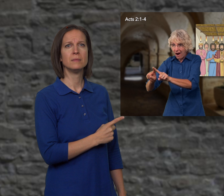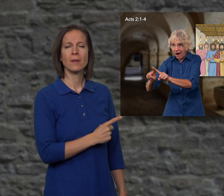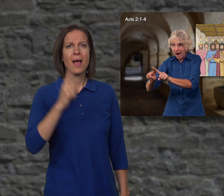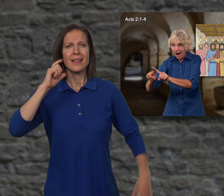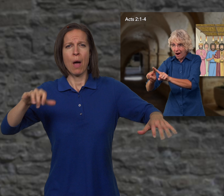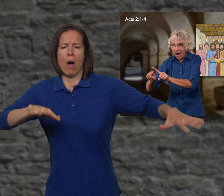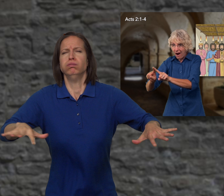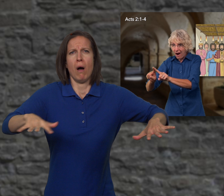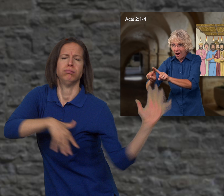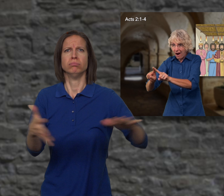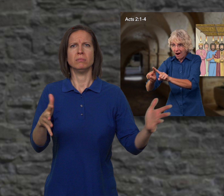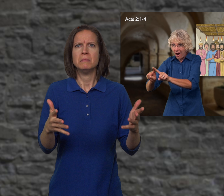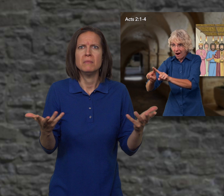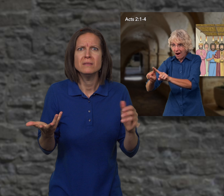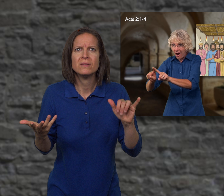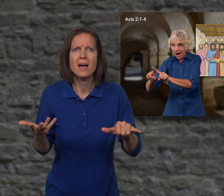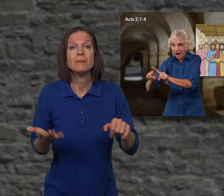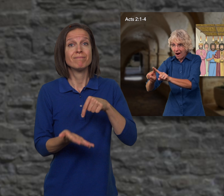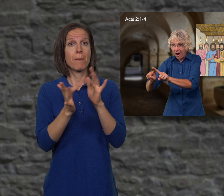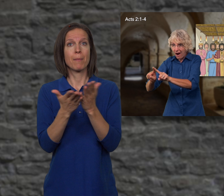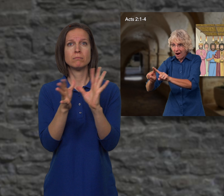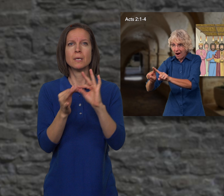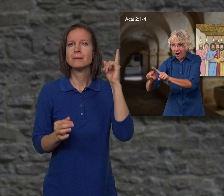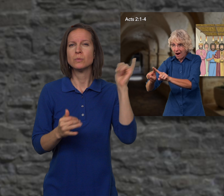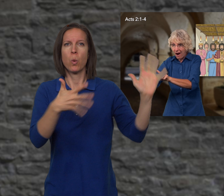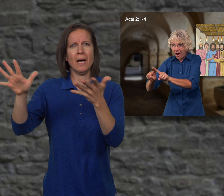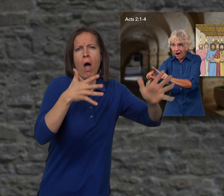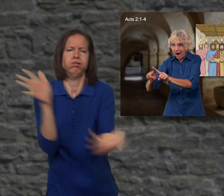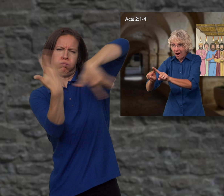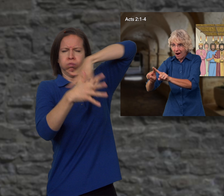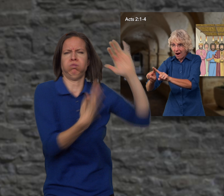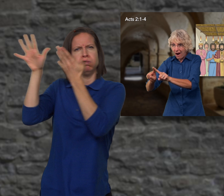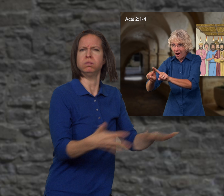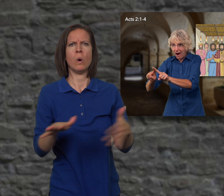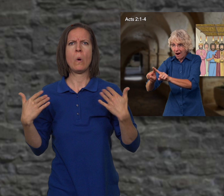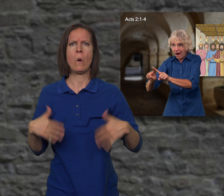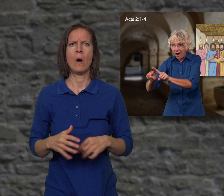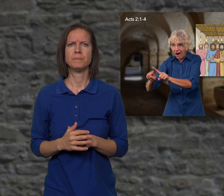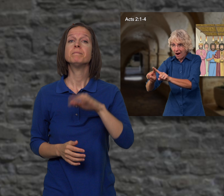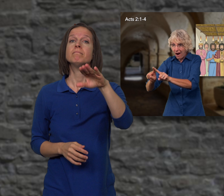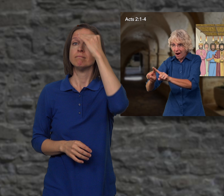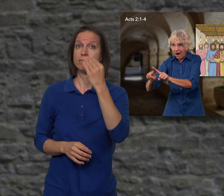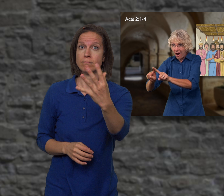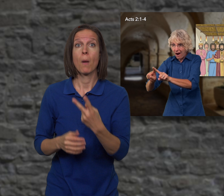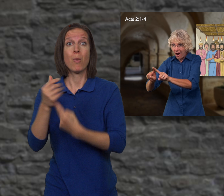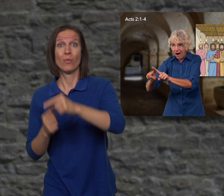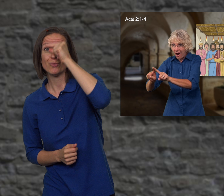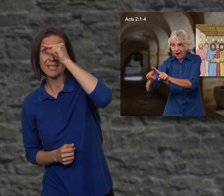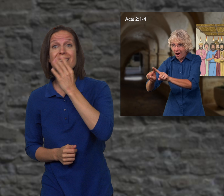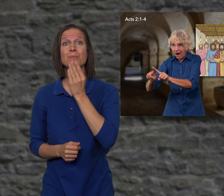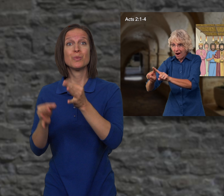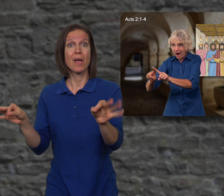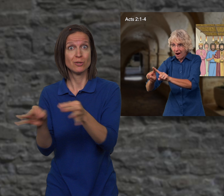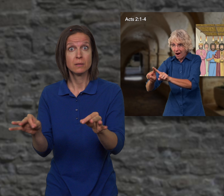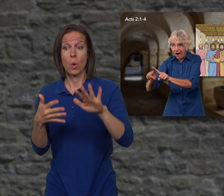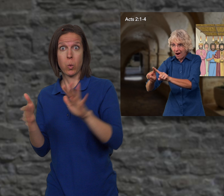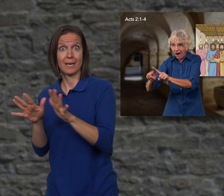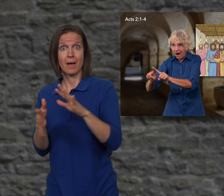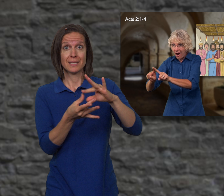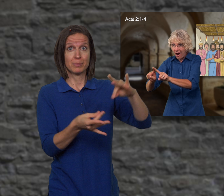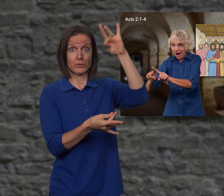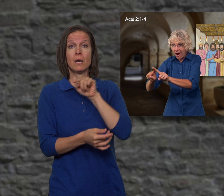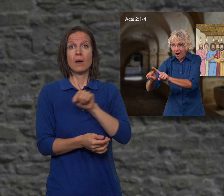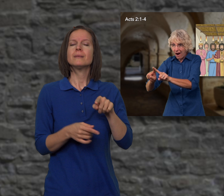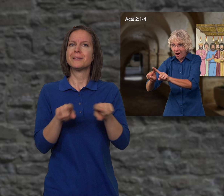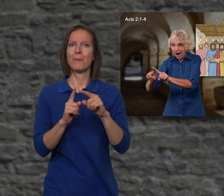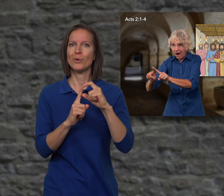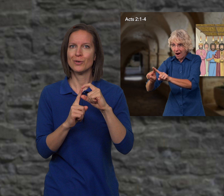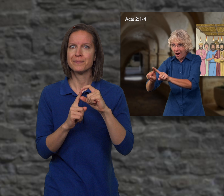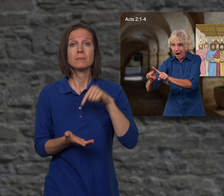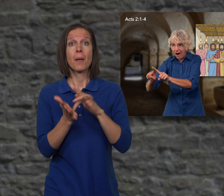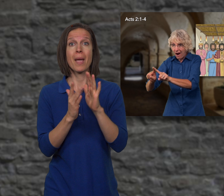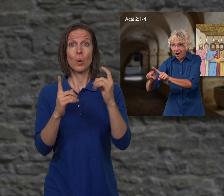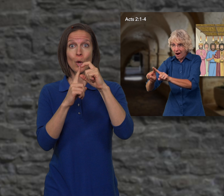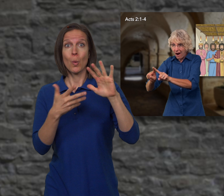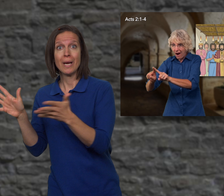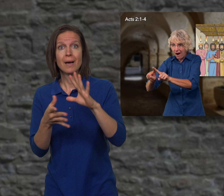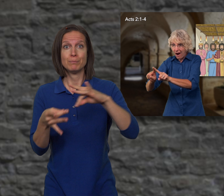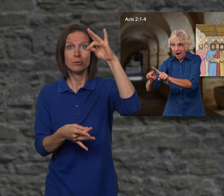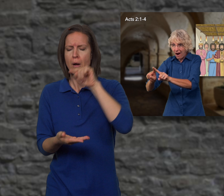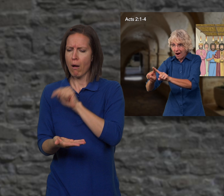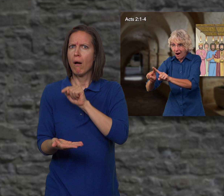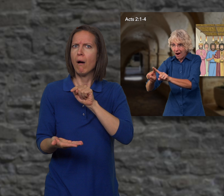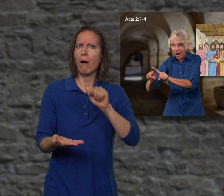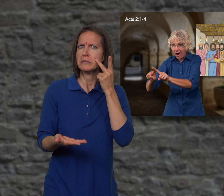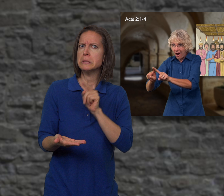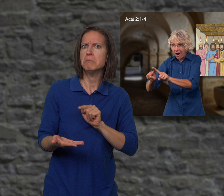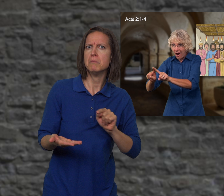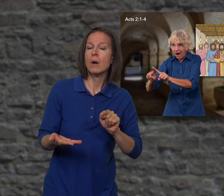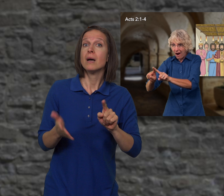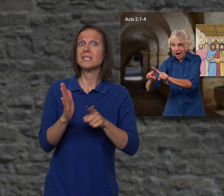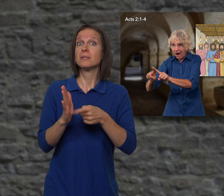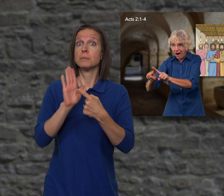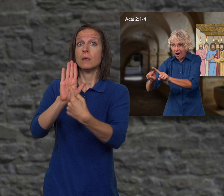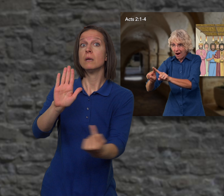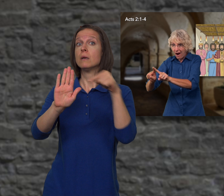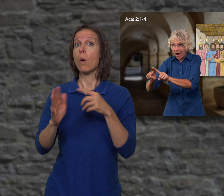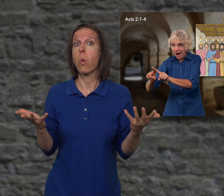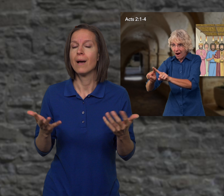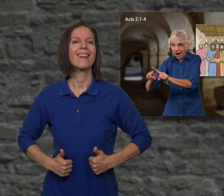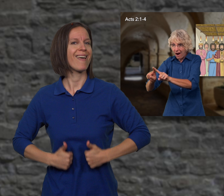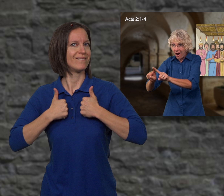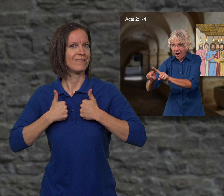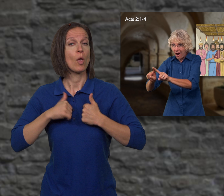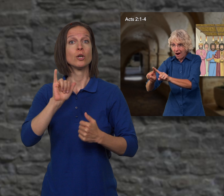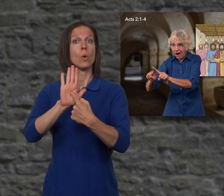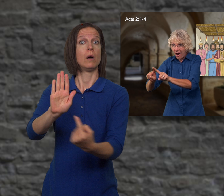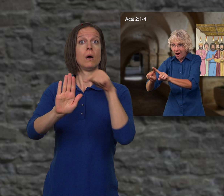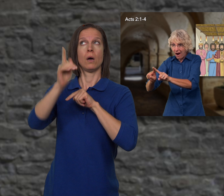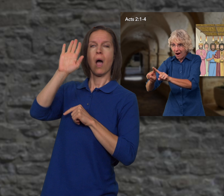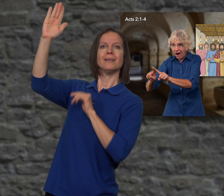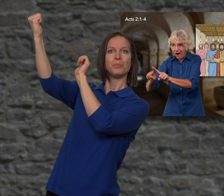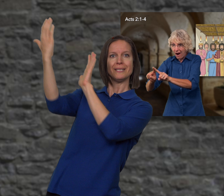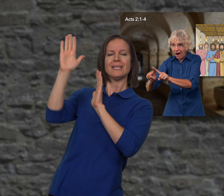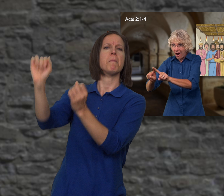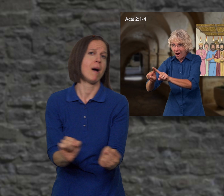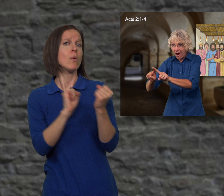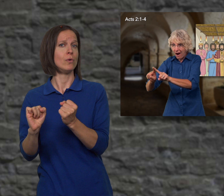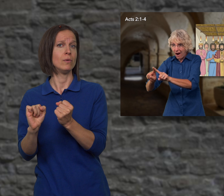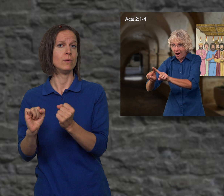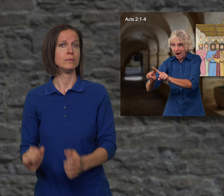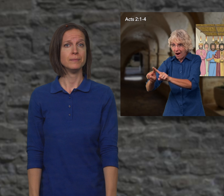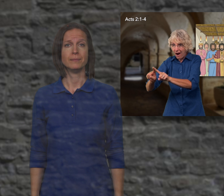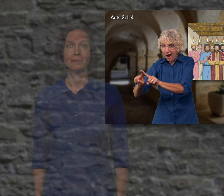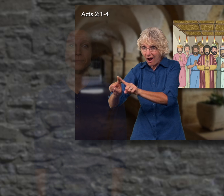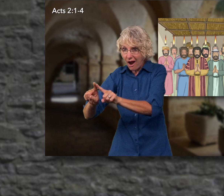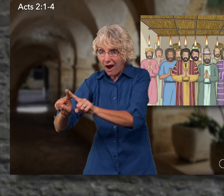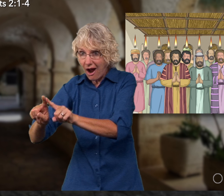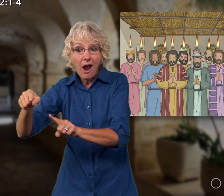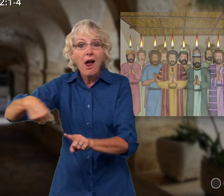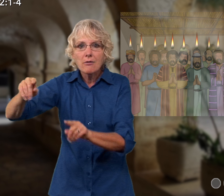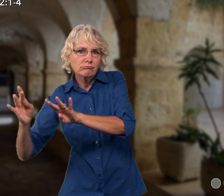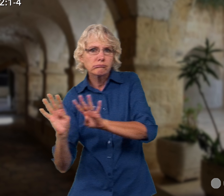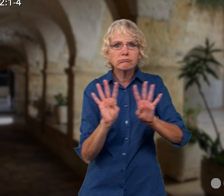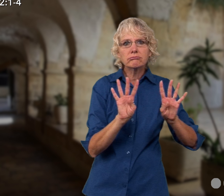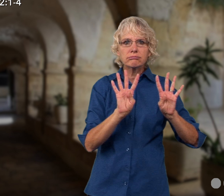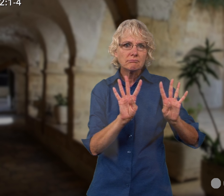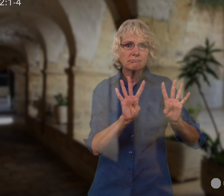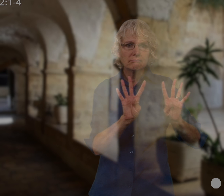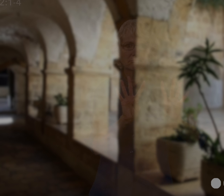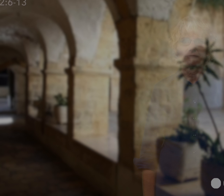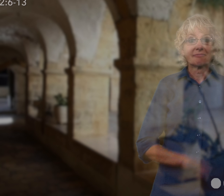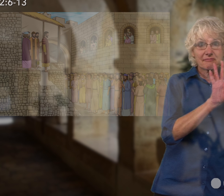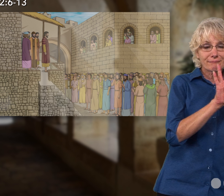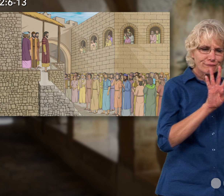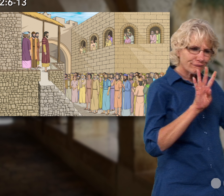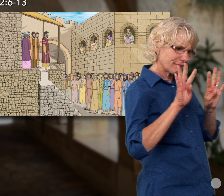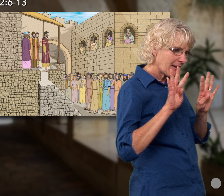And they were all filled with the Holy Spirit and began to speak in other tongues as the Spirit enabled them.